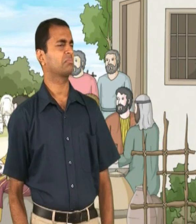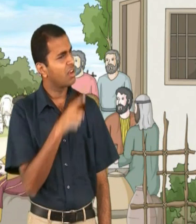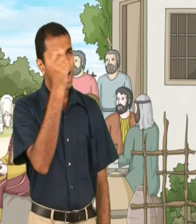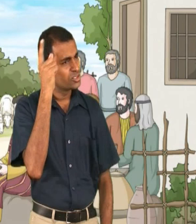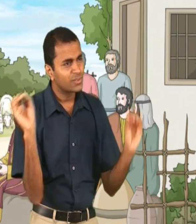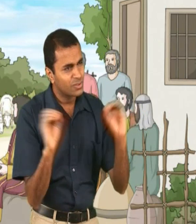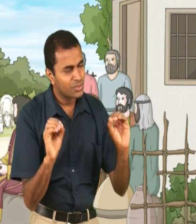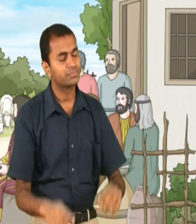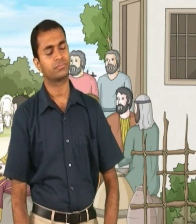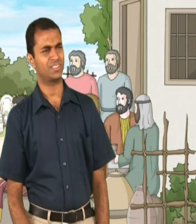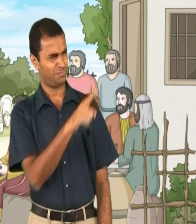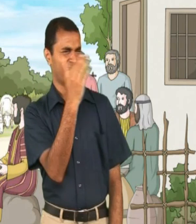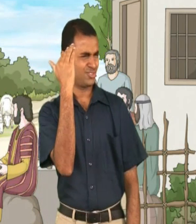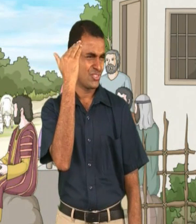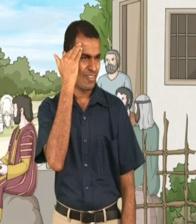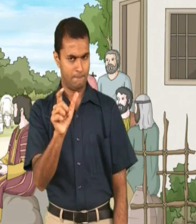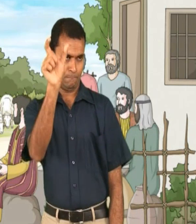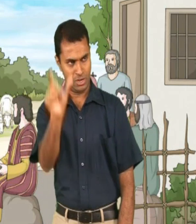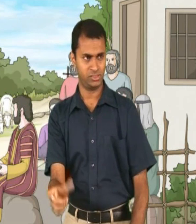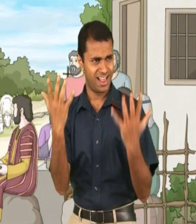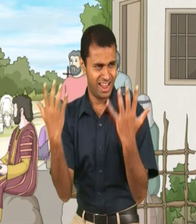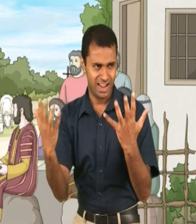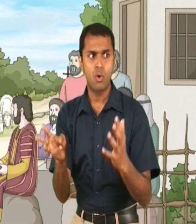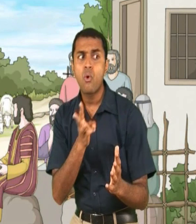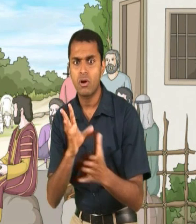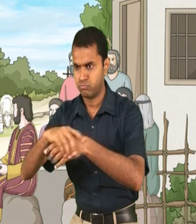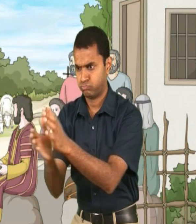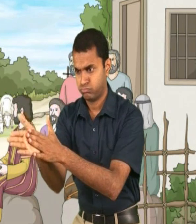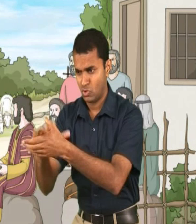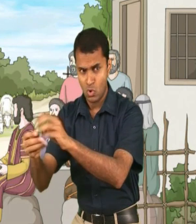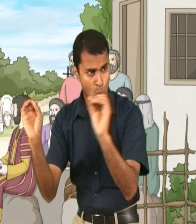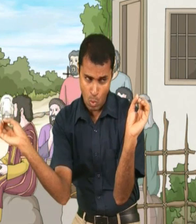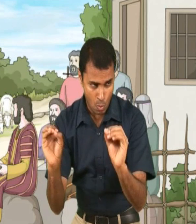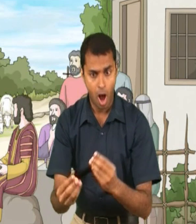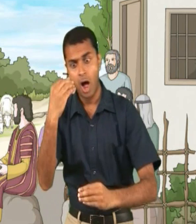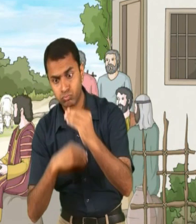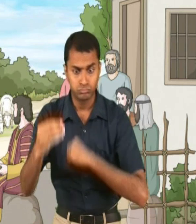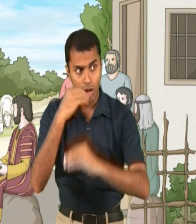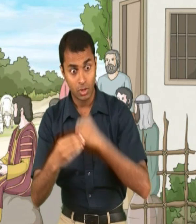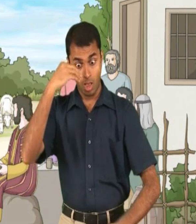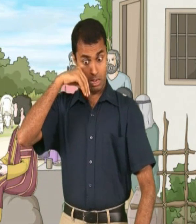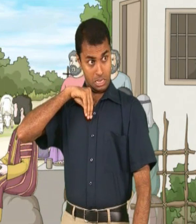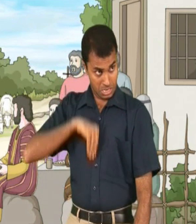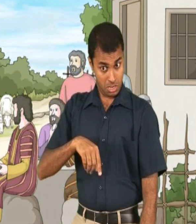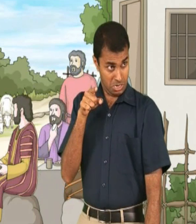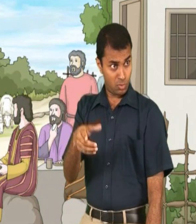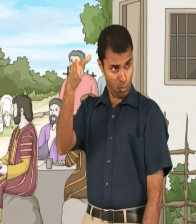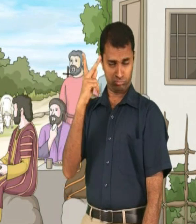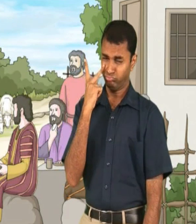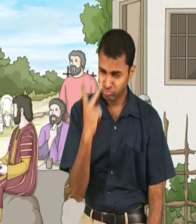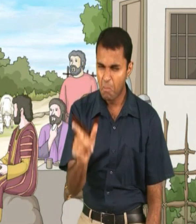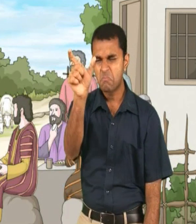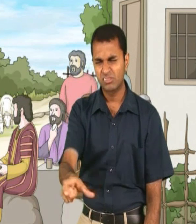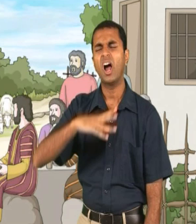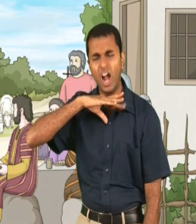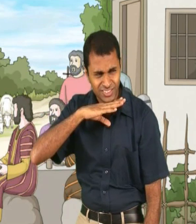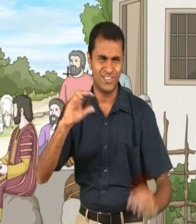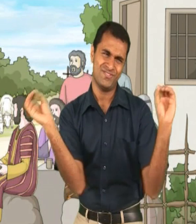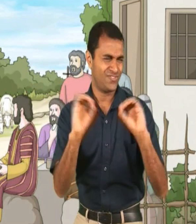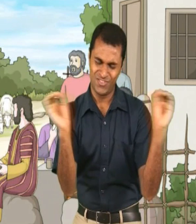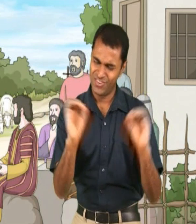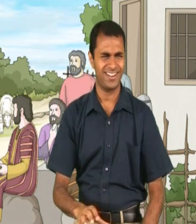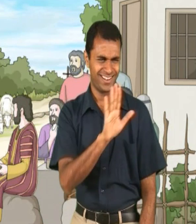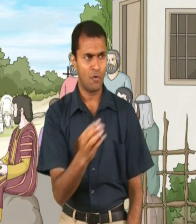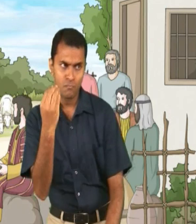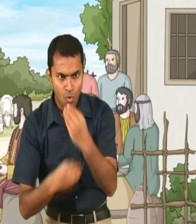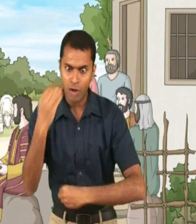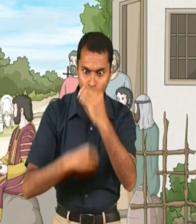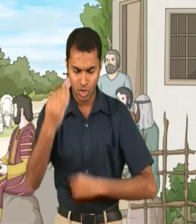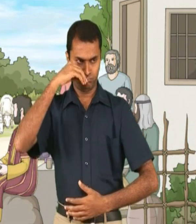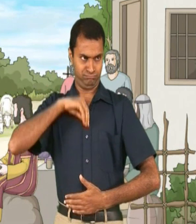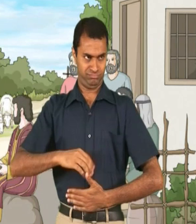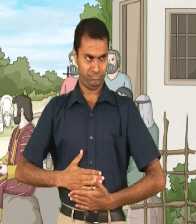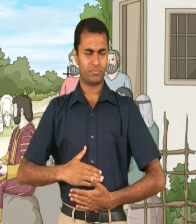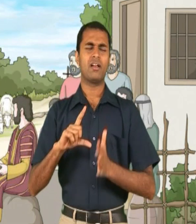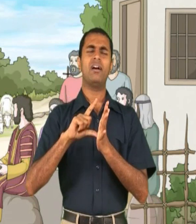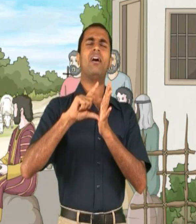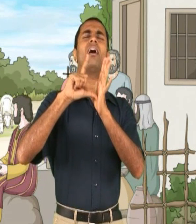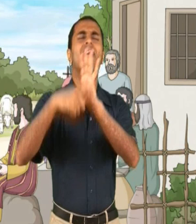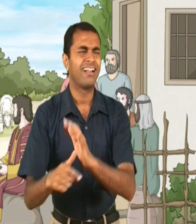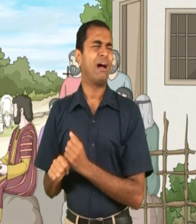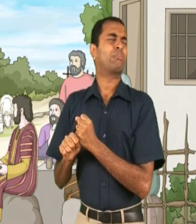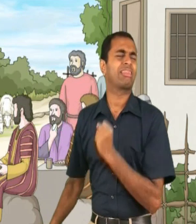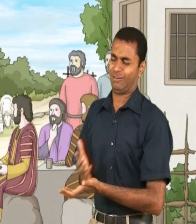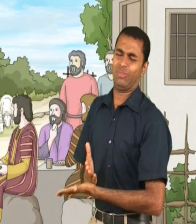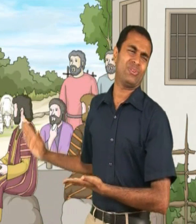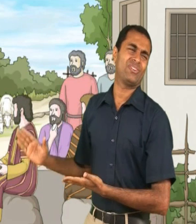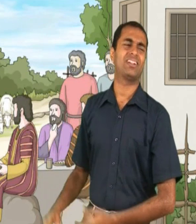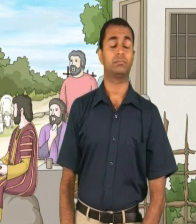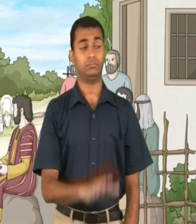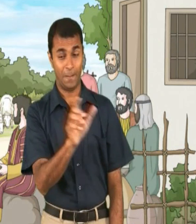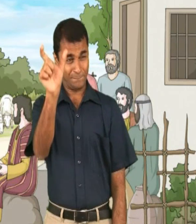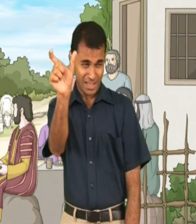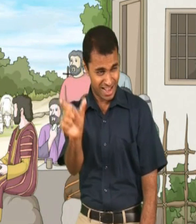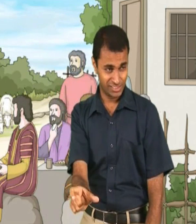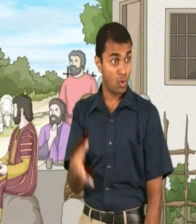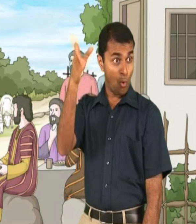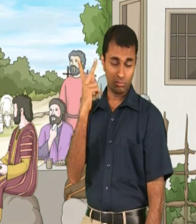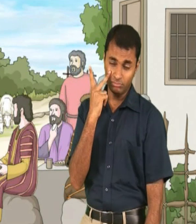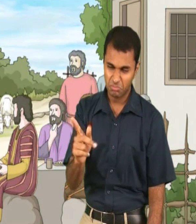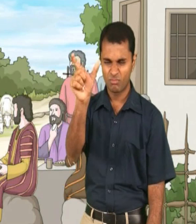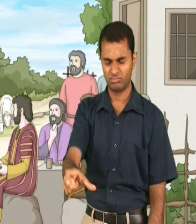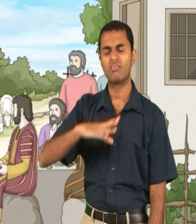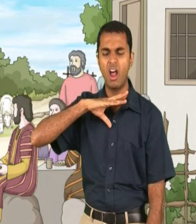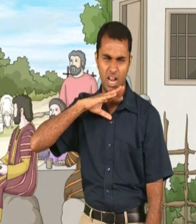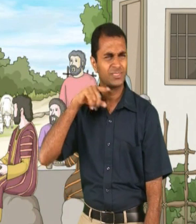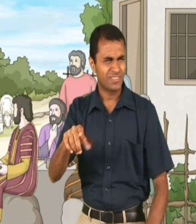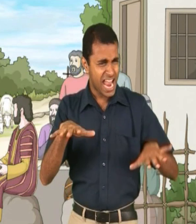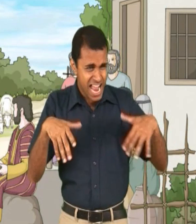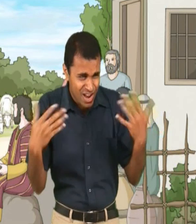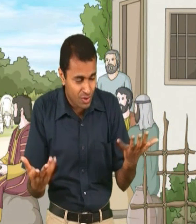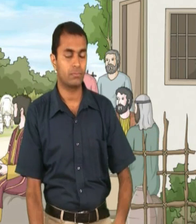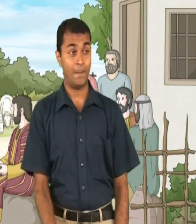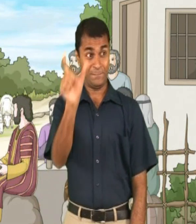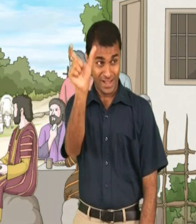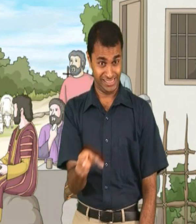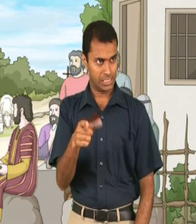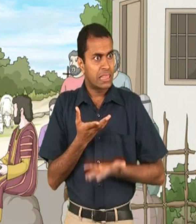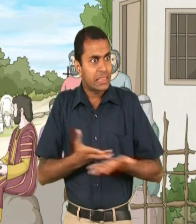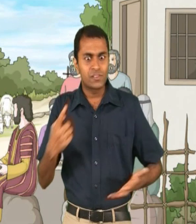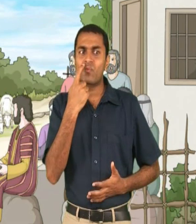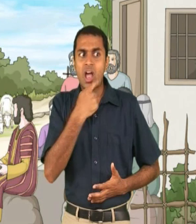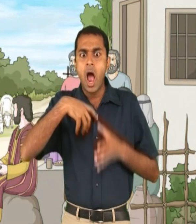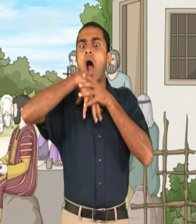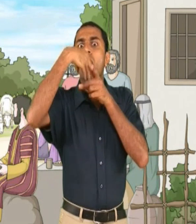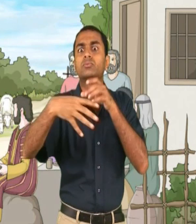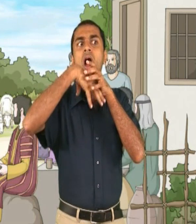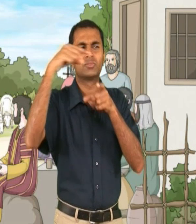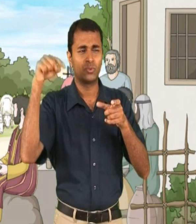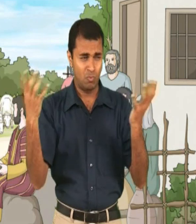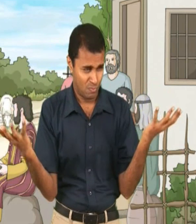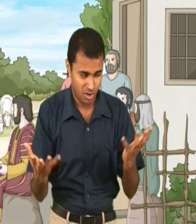But the things that come out of the mouth come from the heart, and these things defile a man.